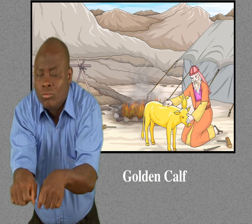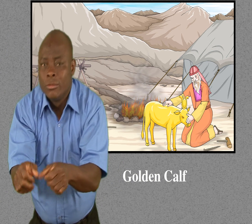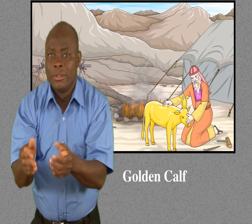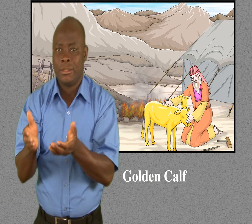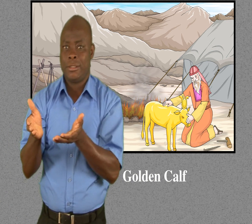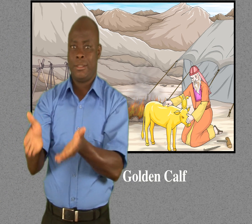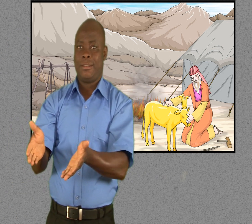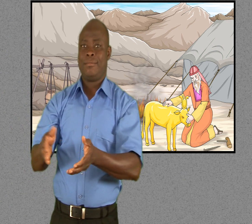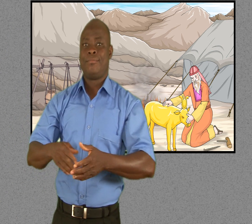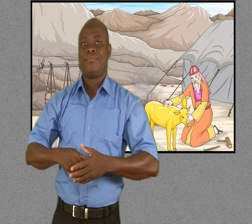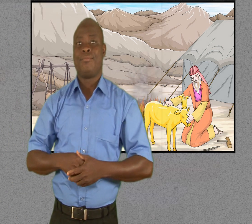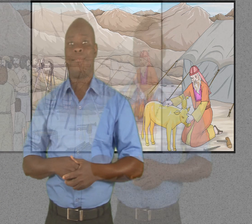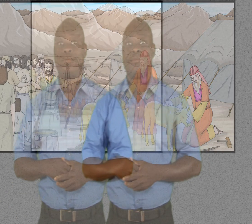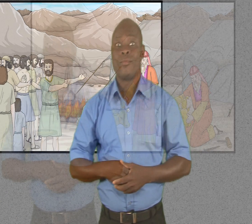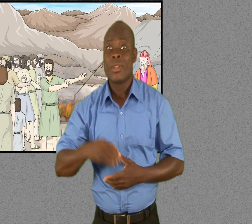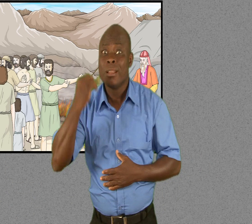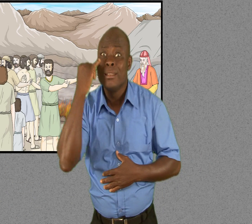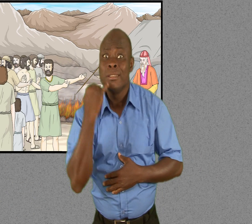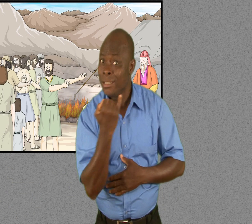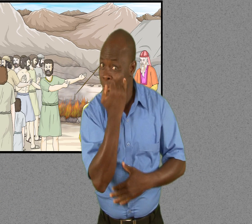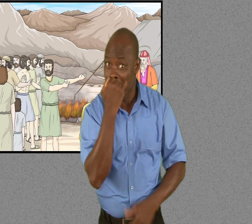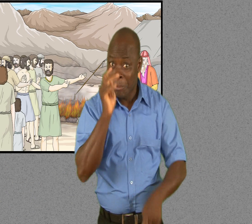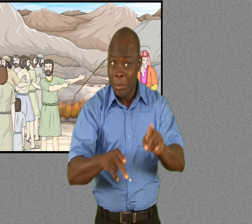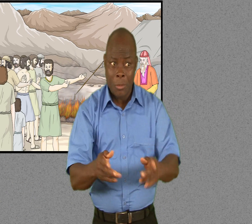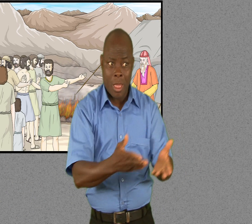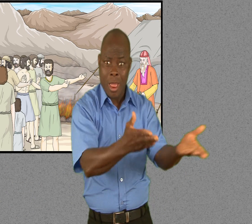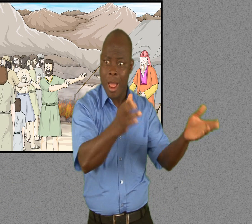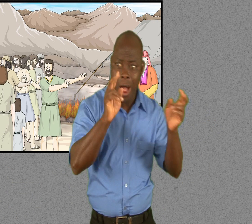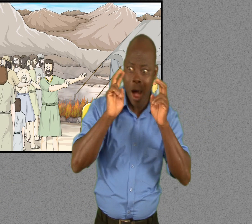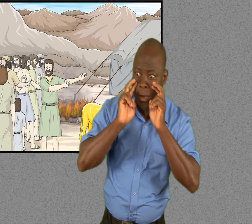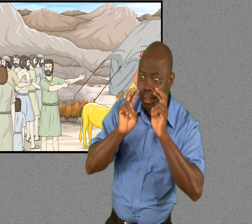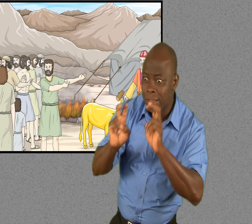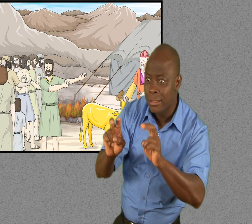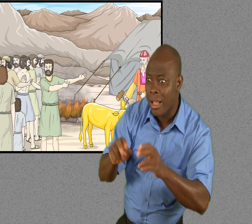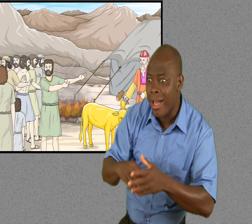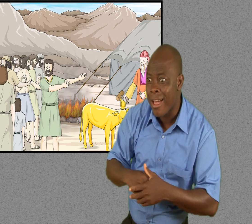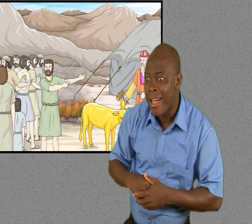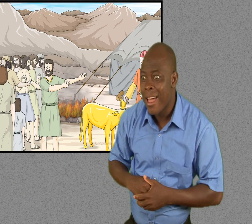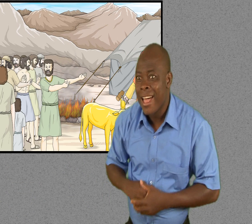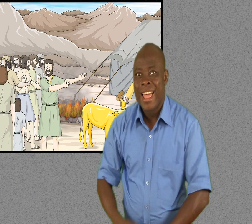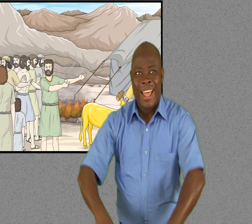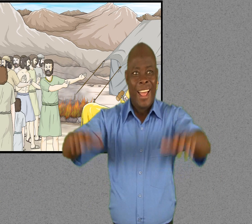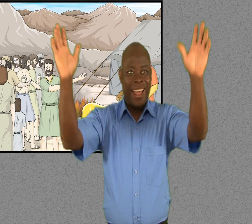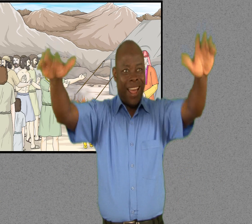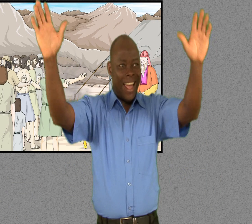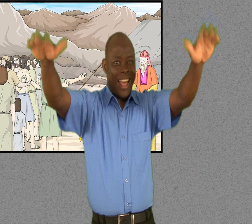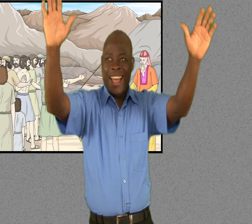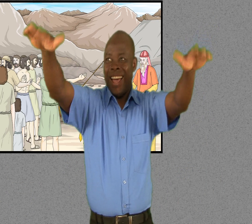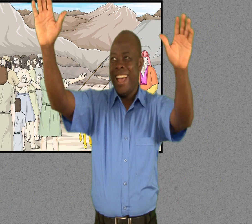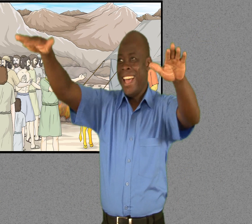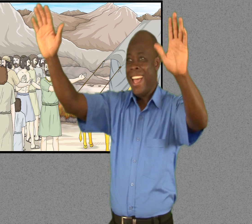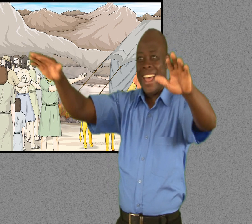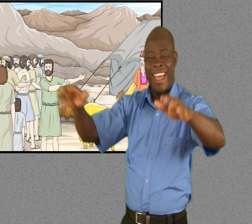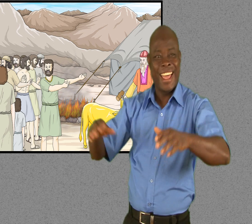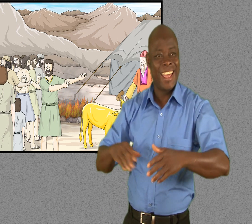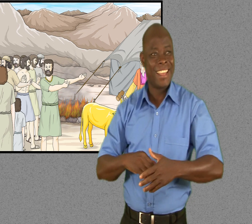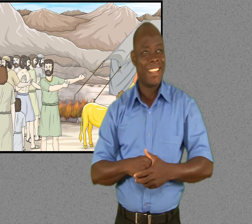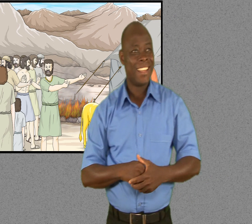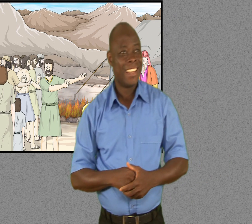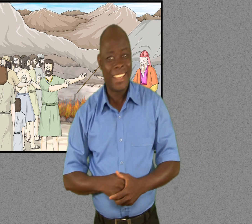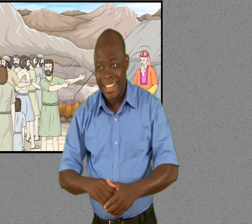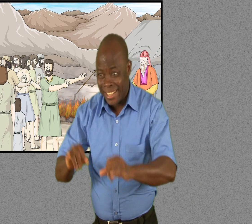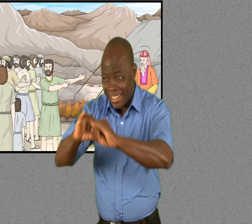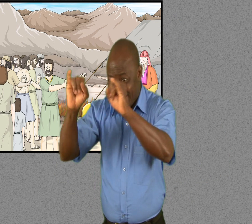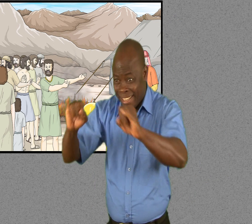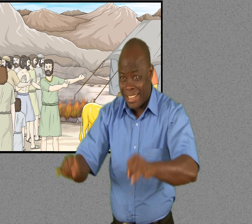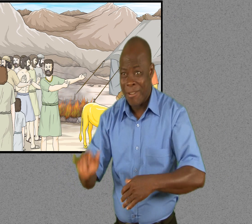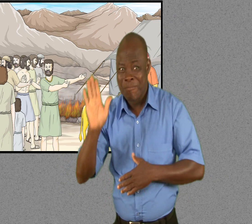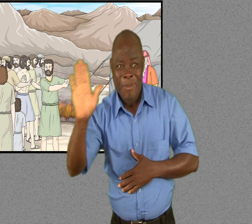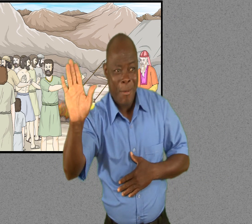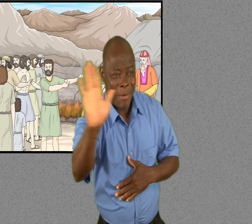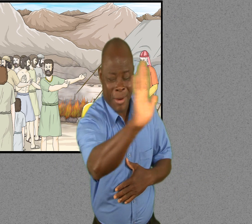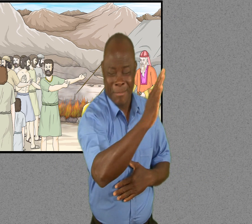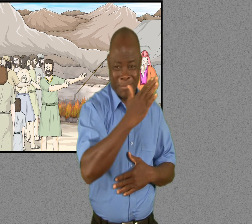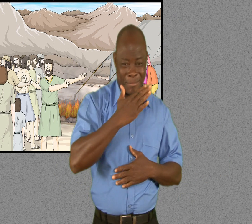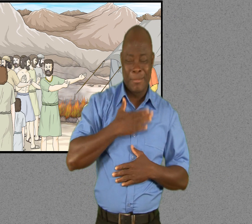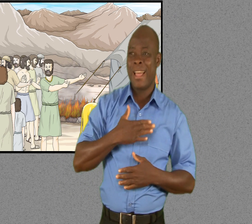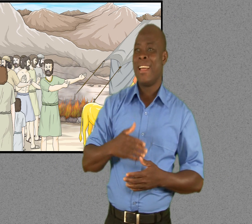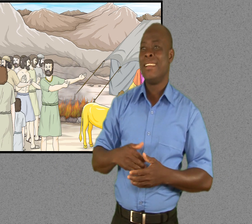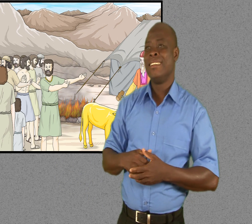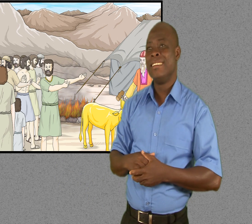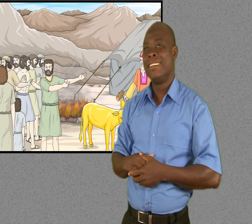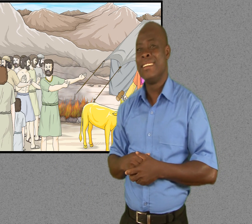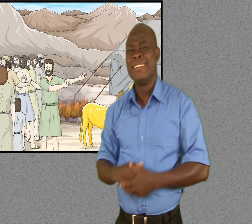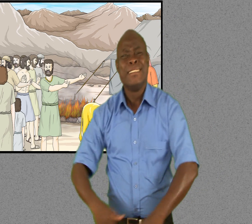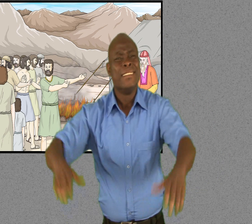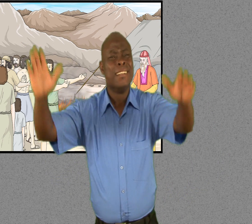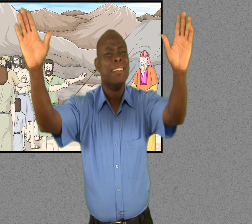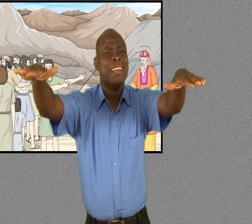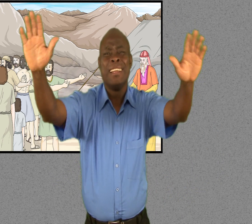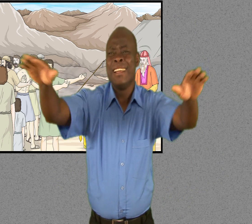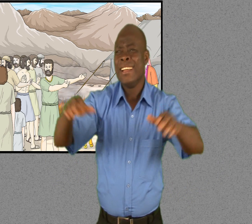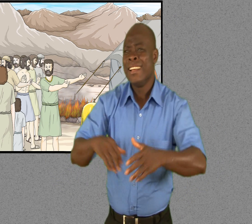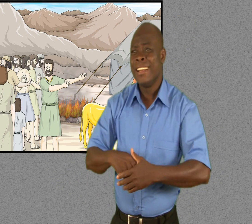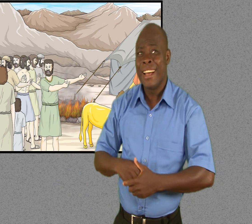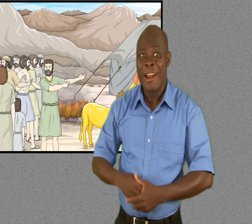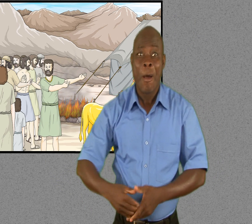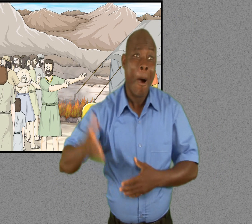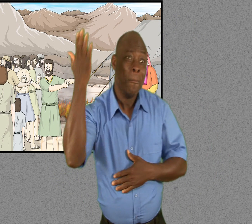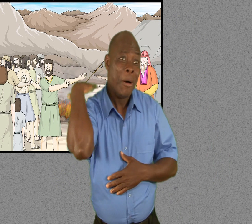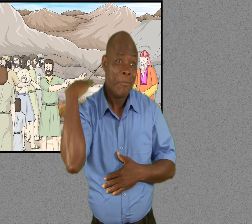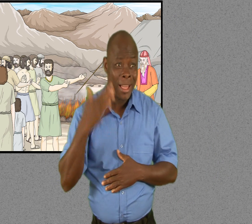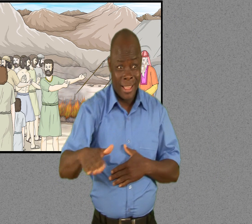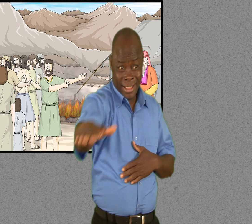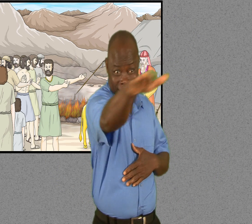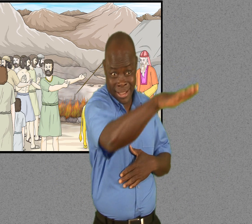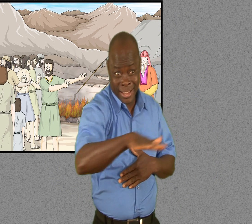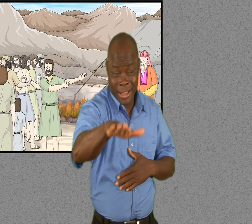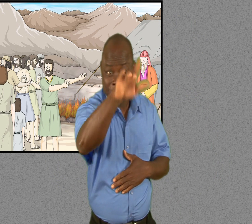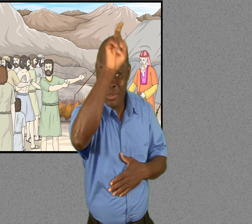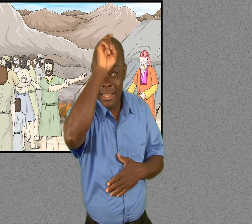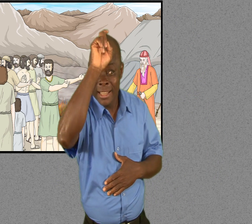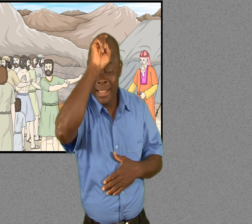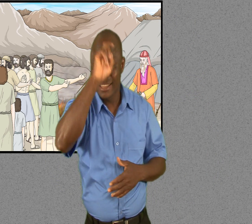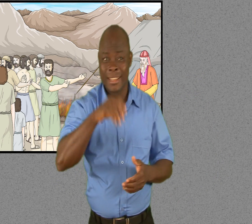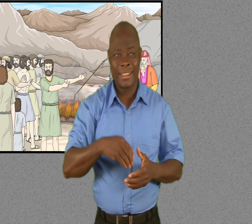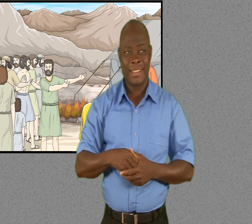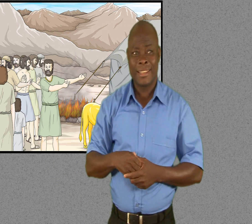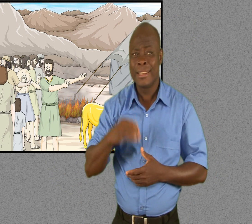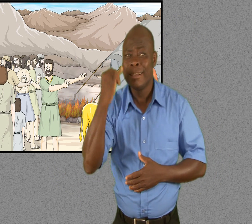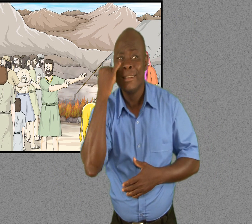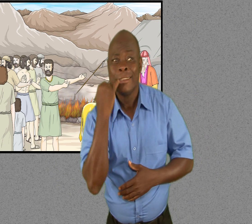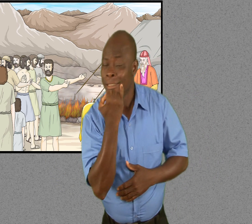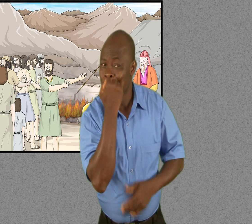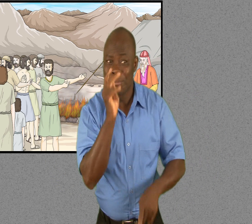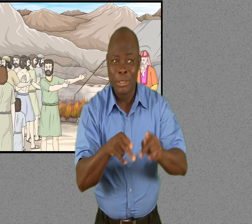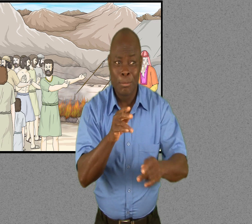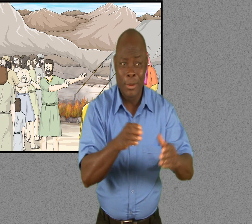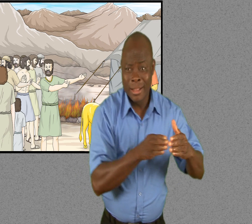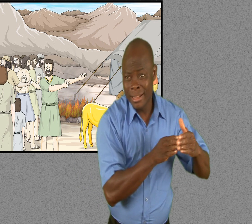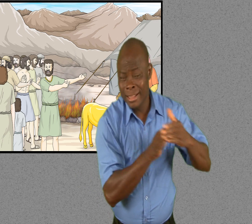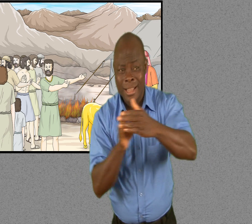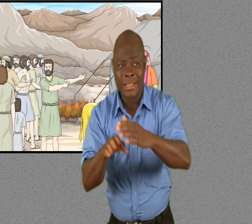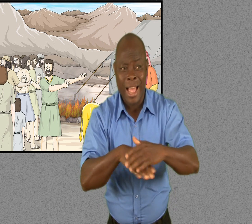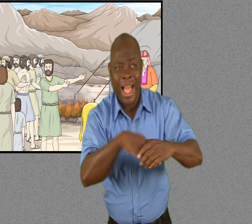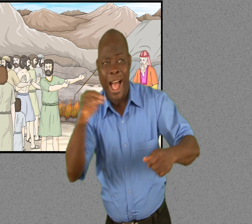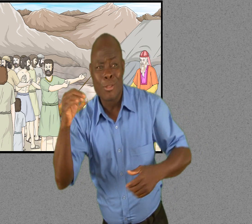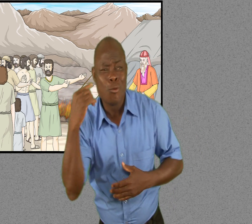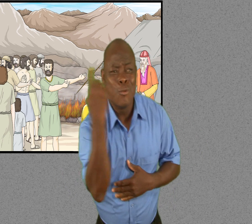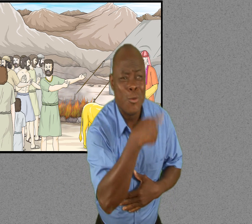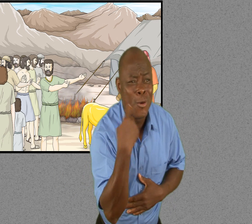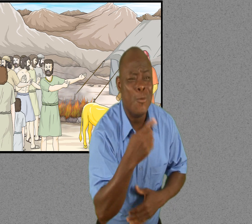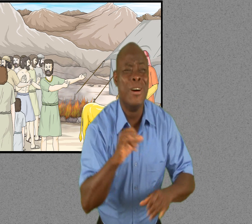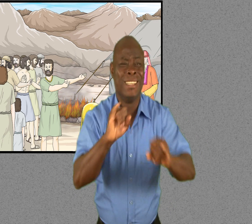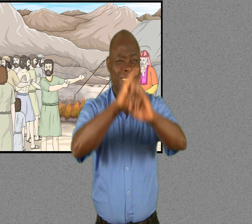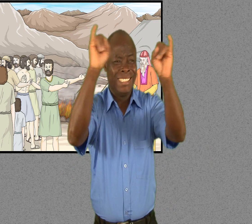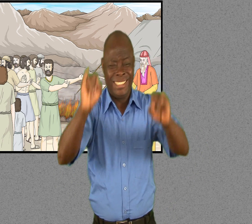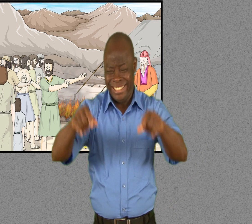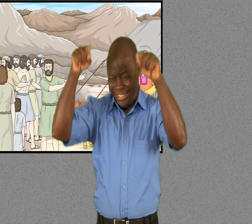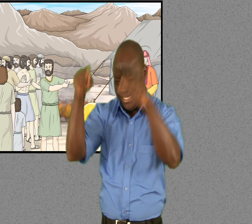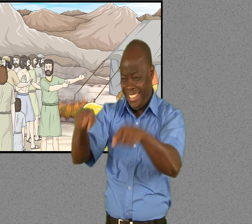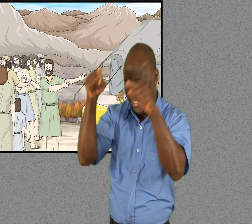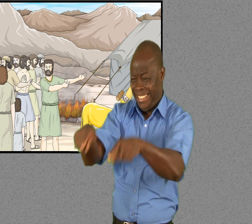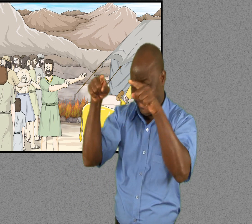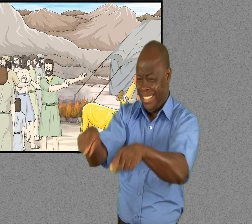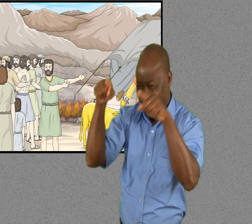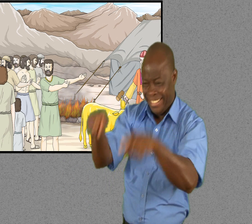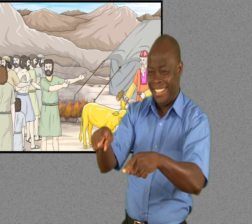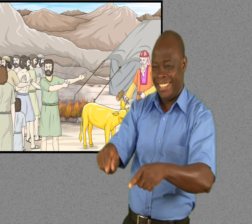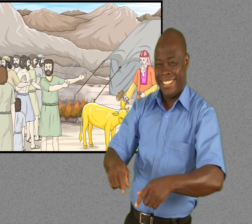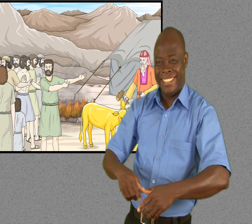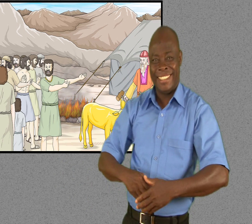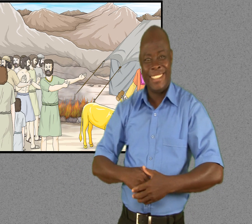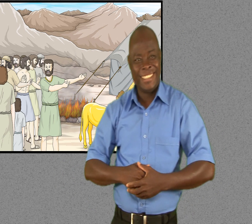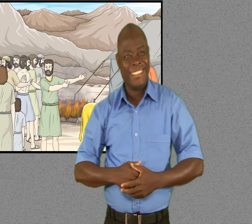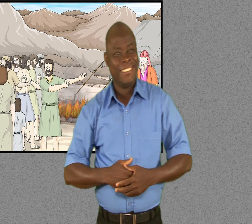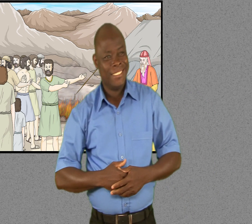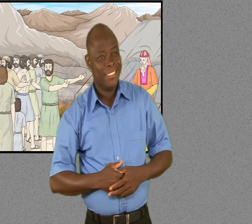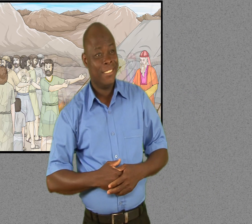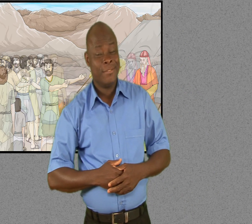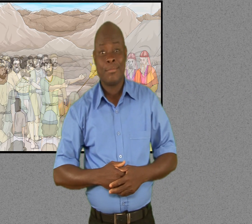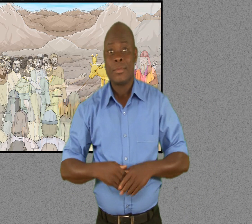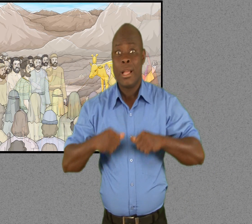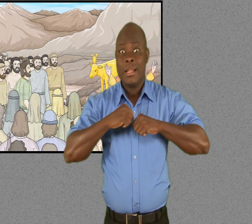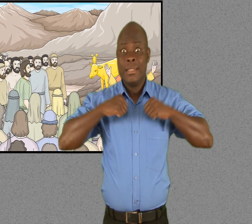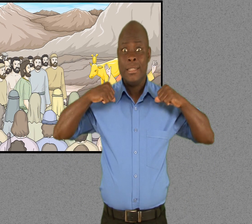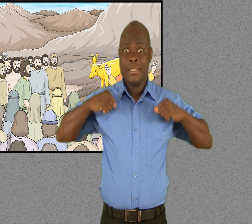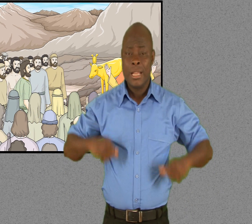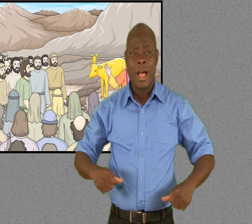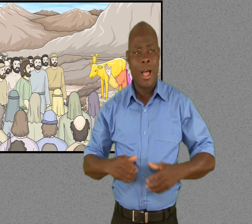And they said, “These, O Israel, are your gods, who brought you up out of the land of Egypt!”